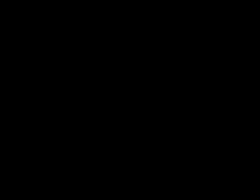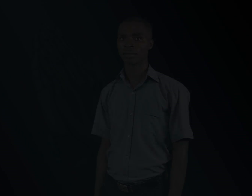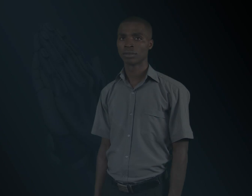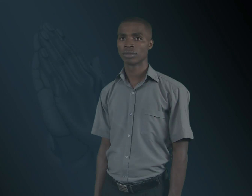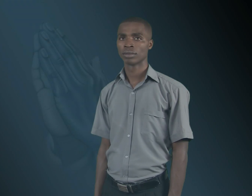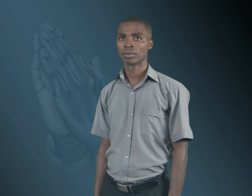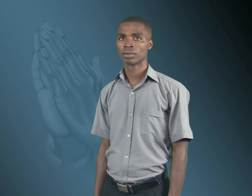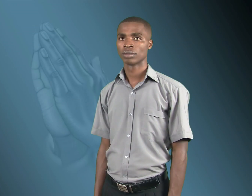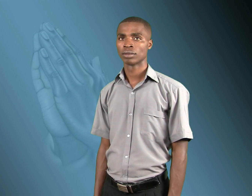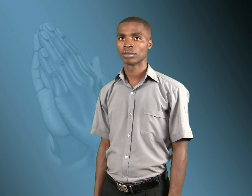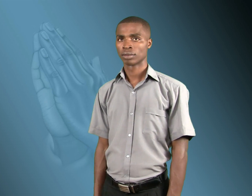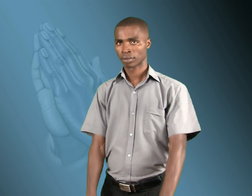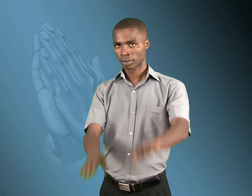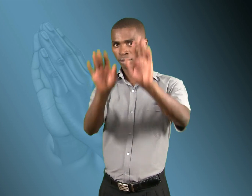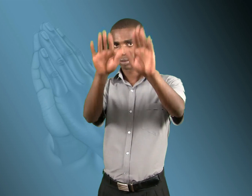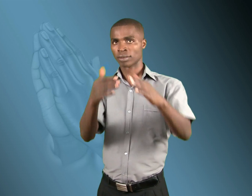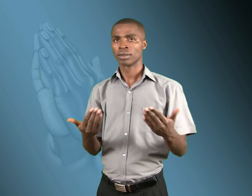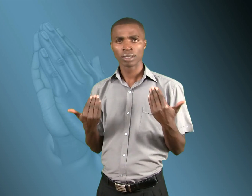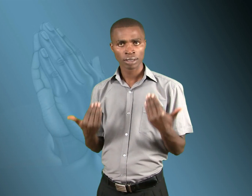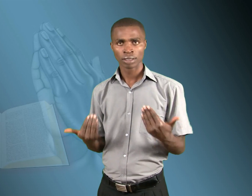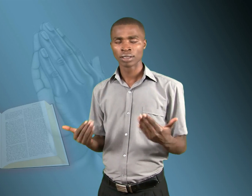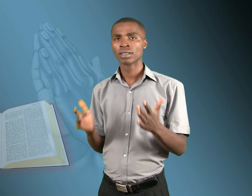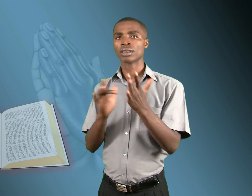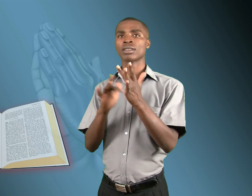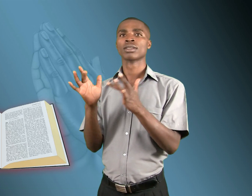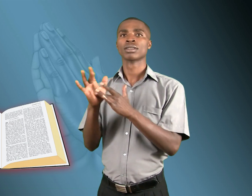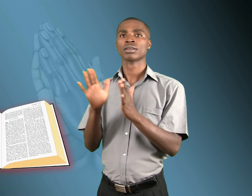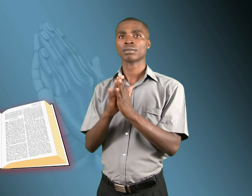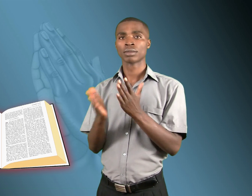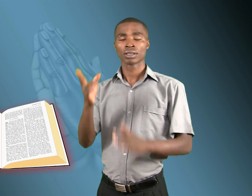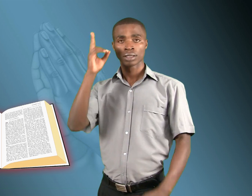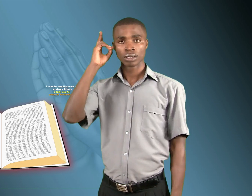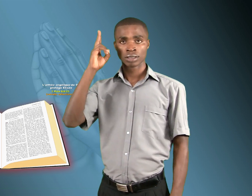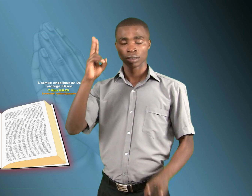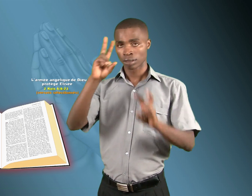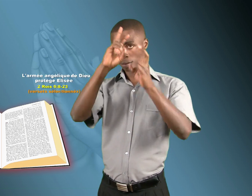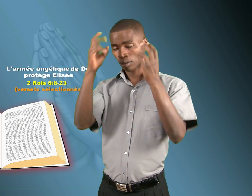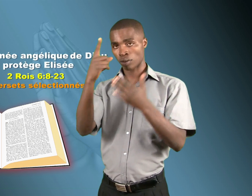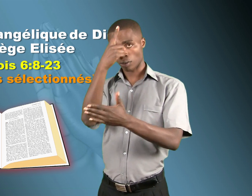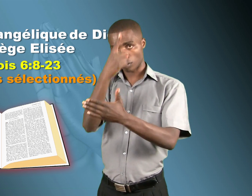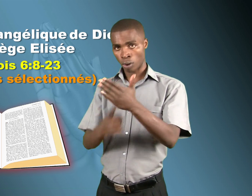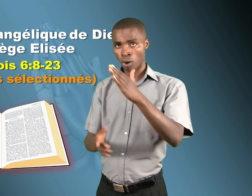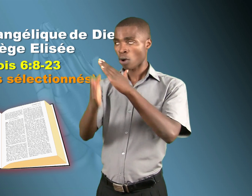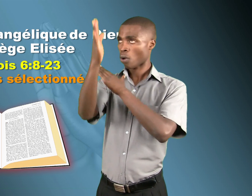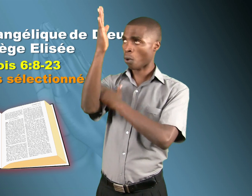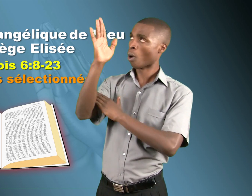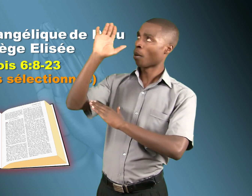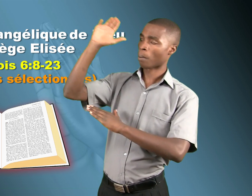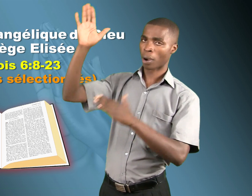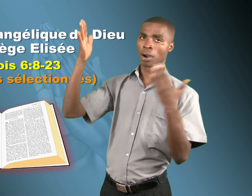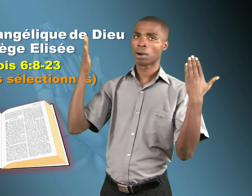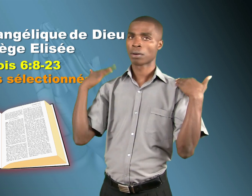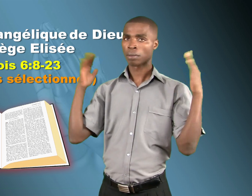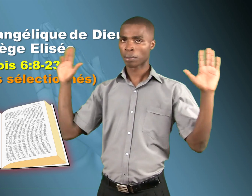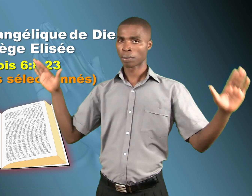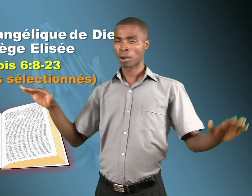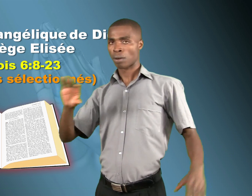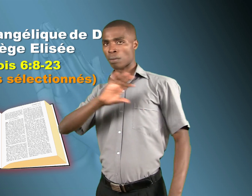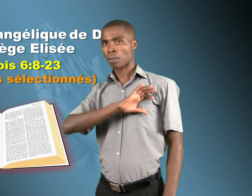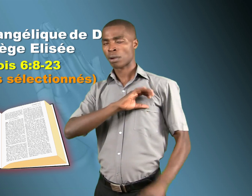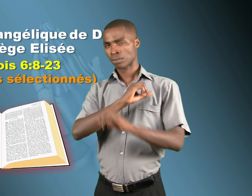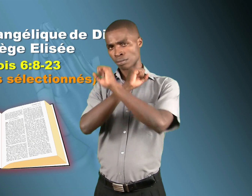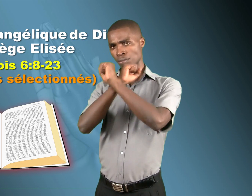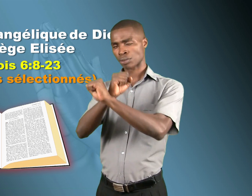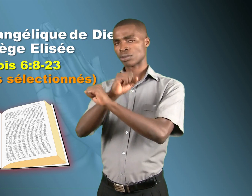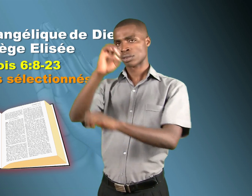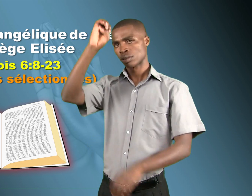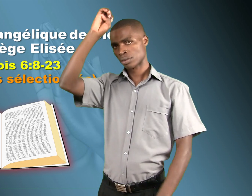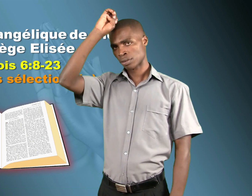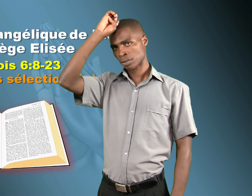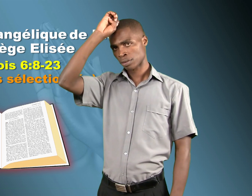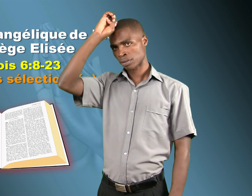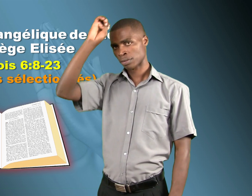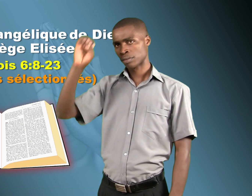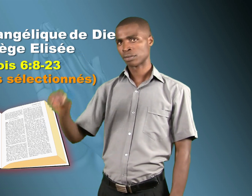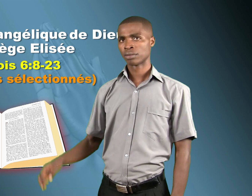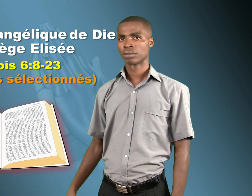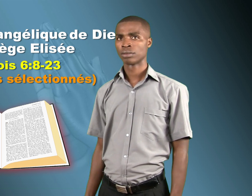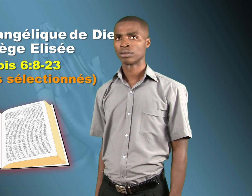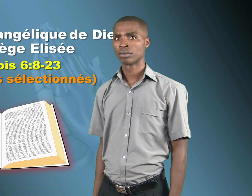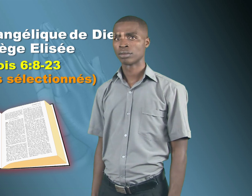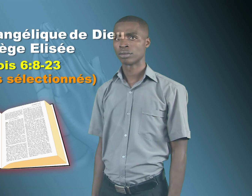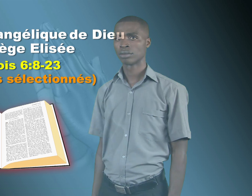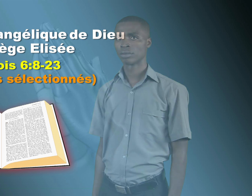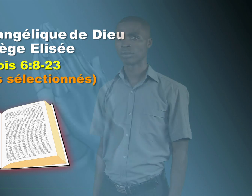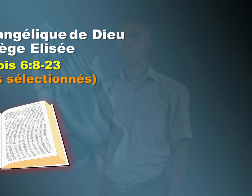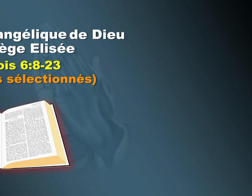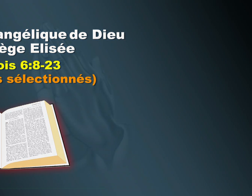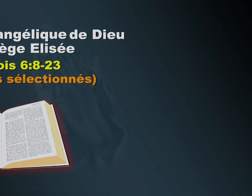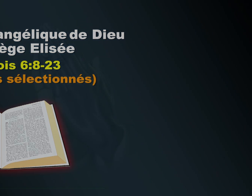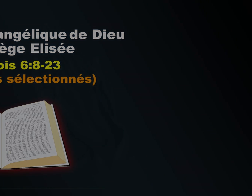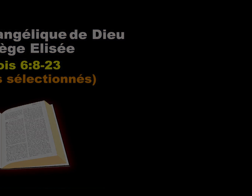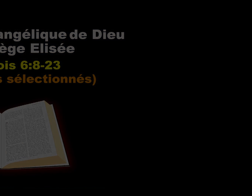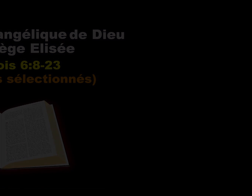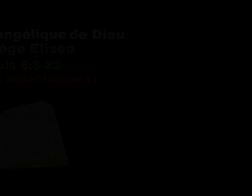God's angelic army protects Elisha